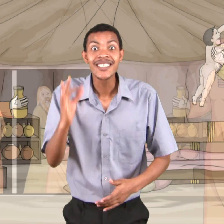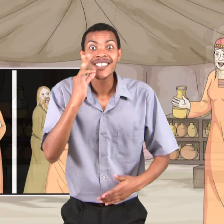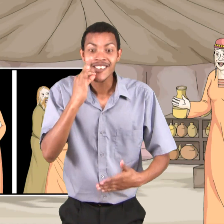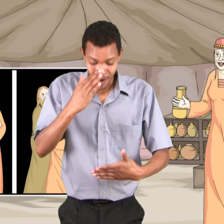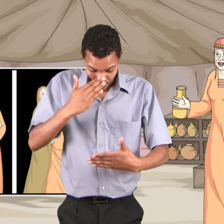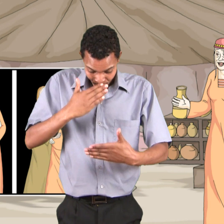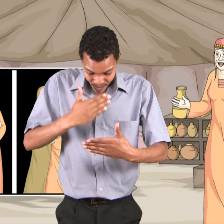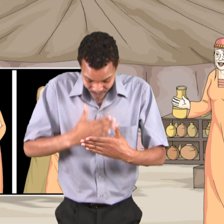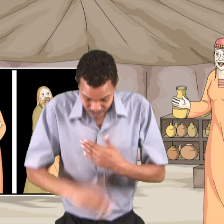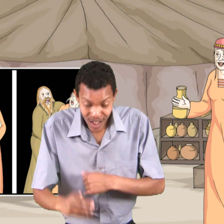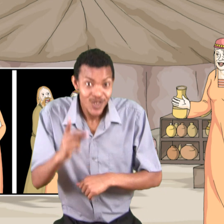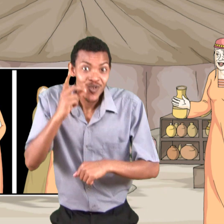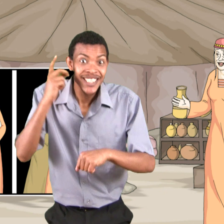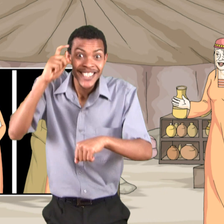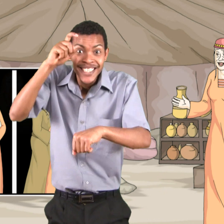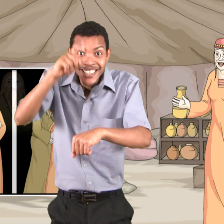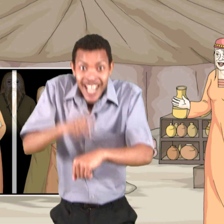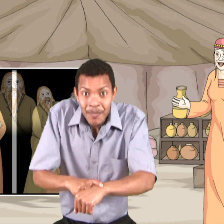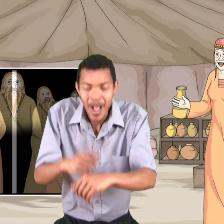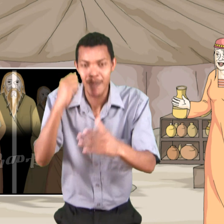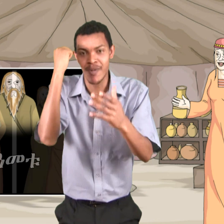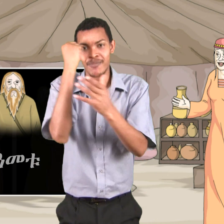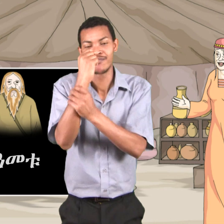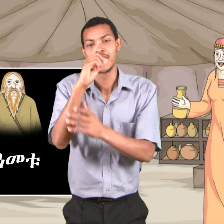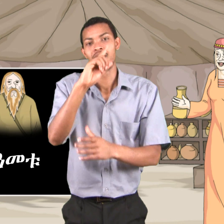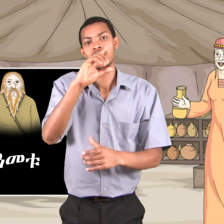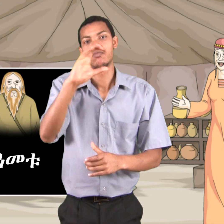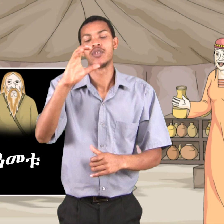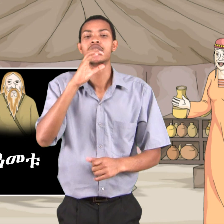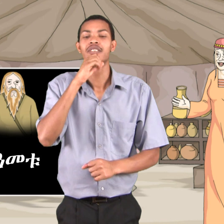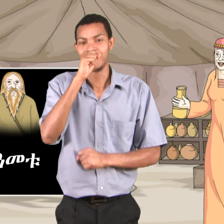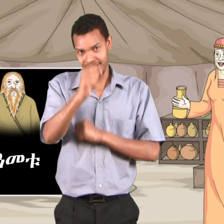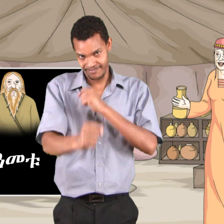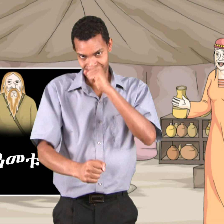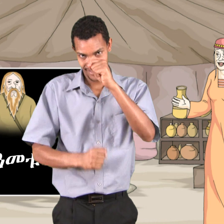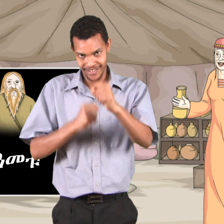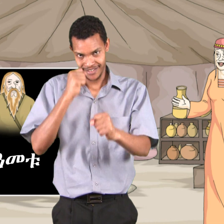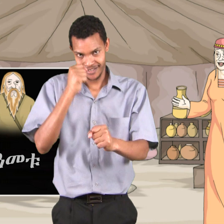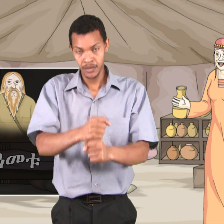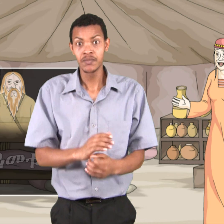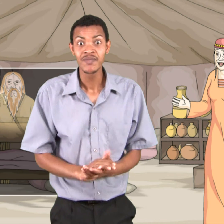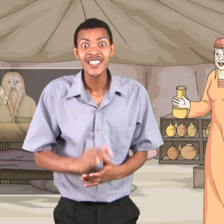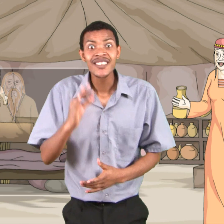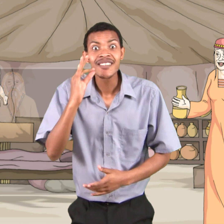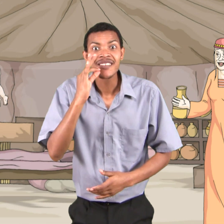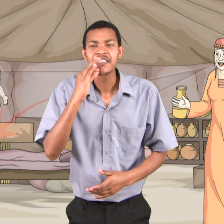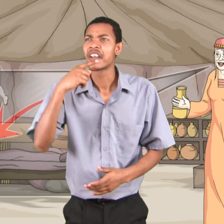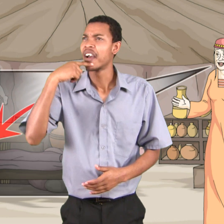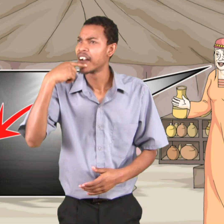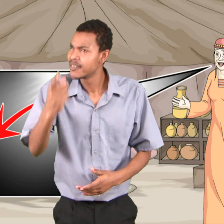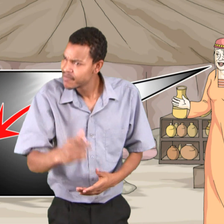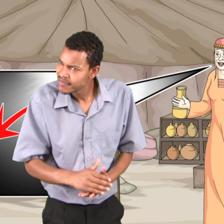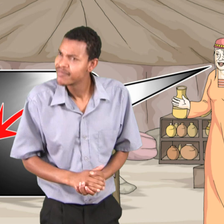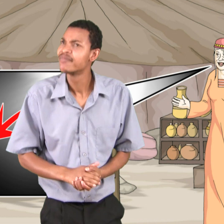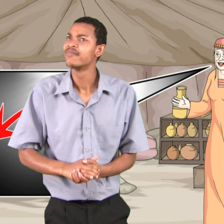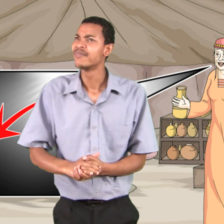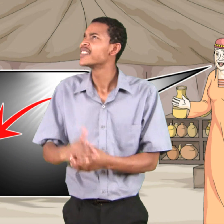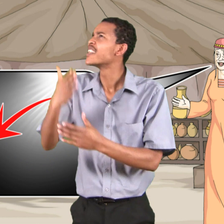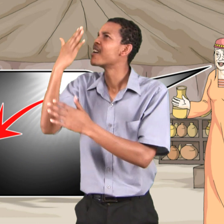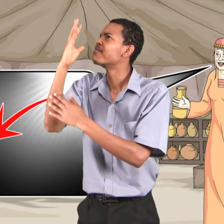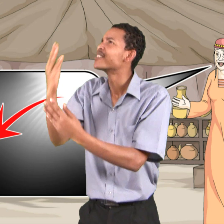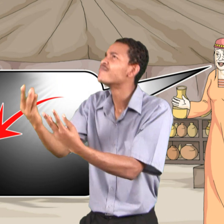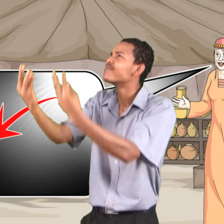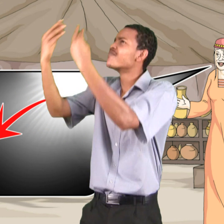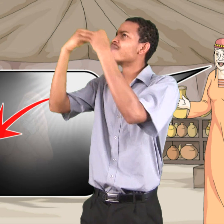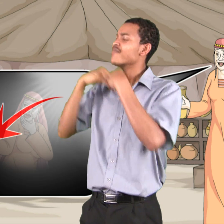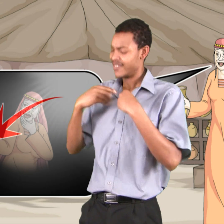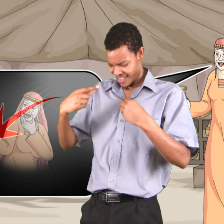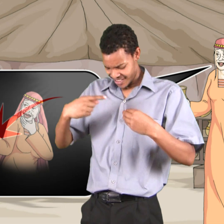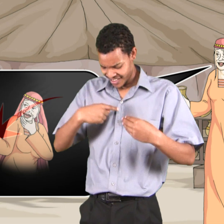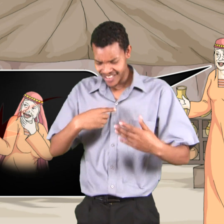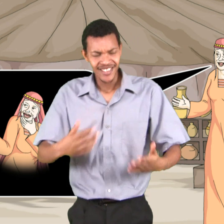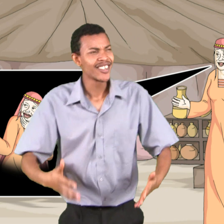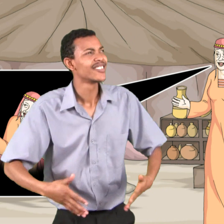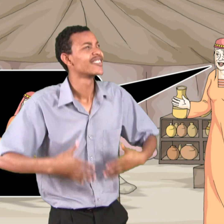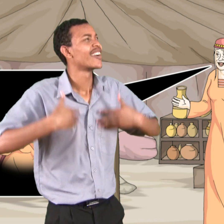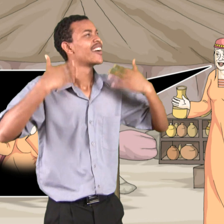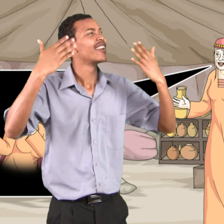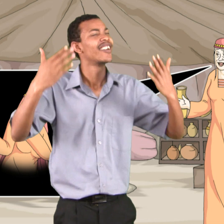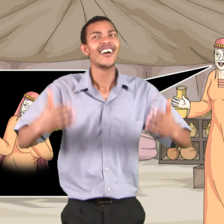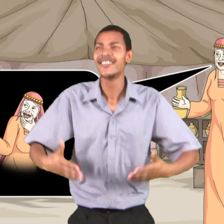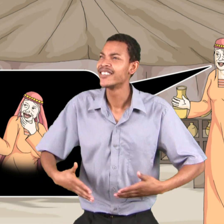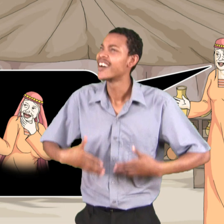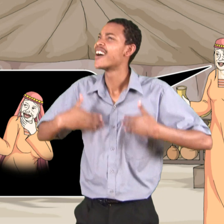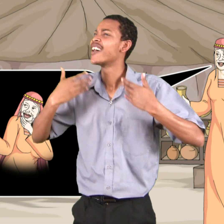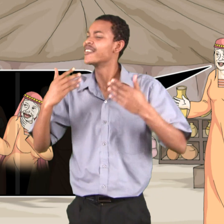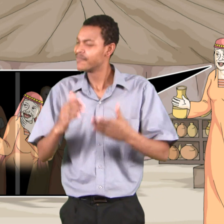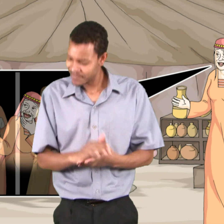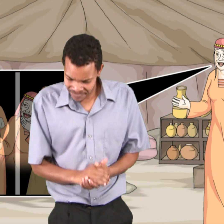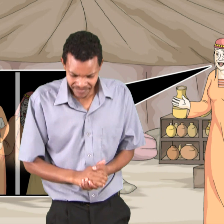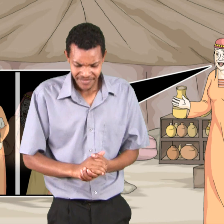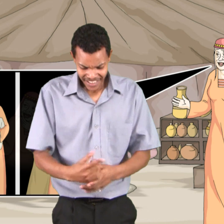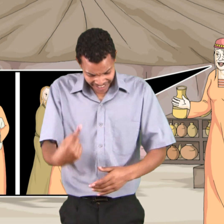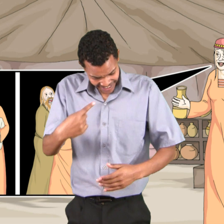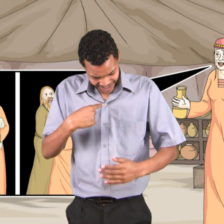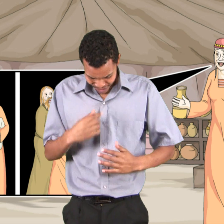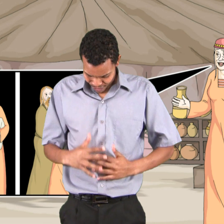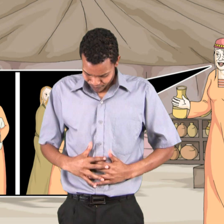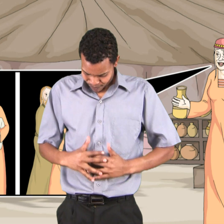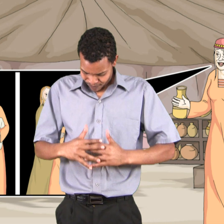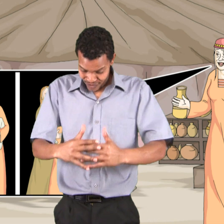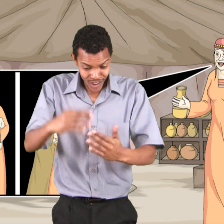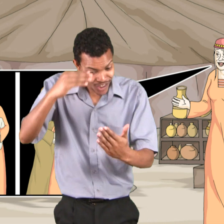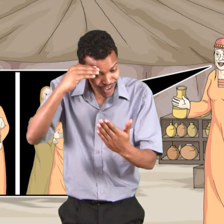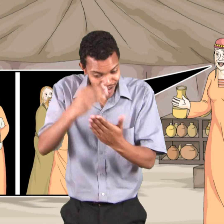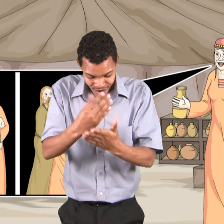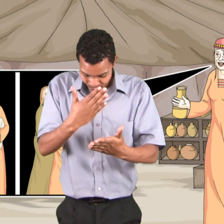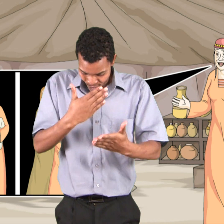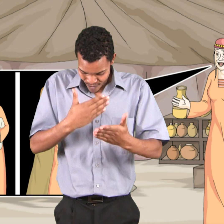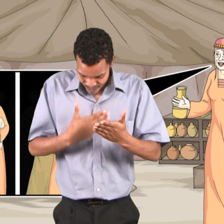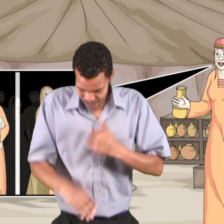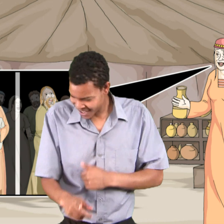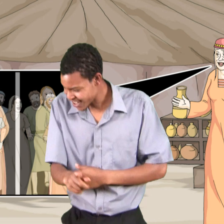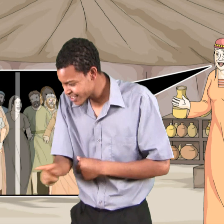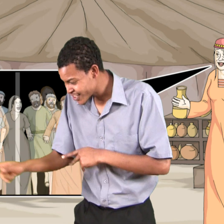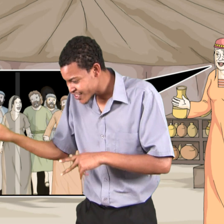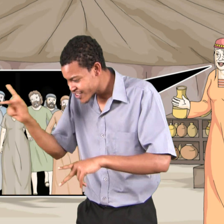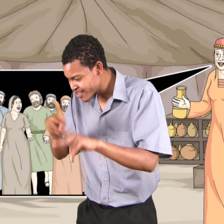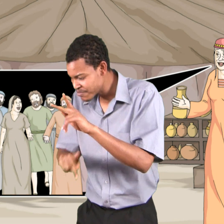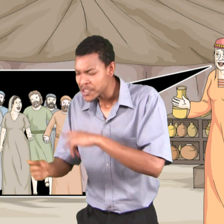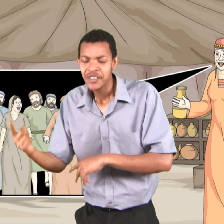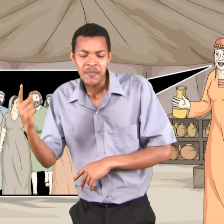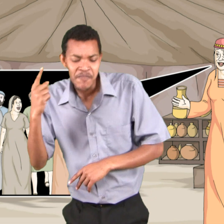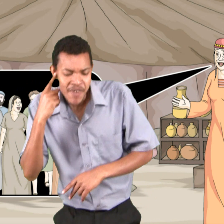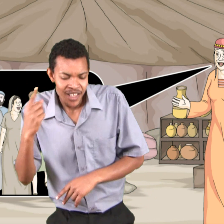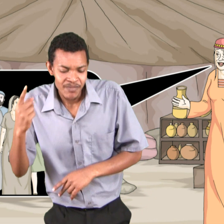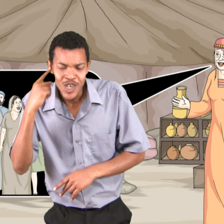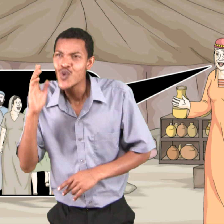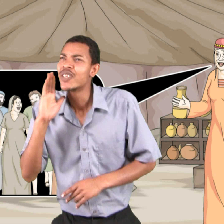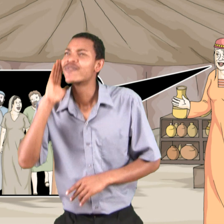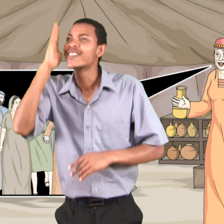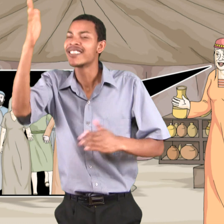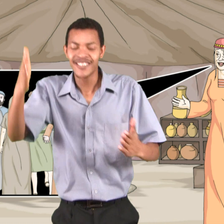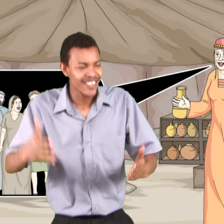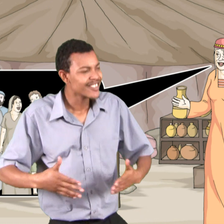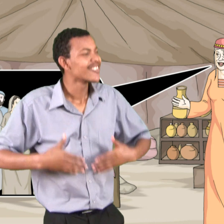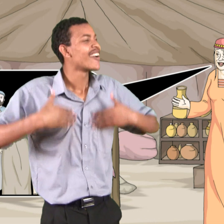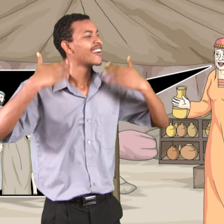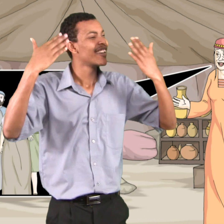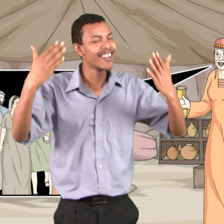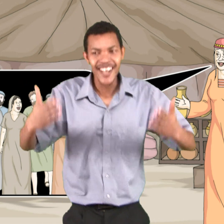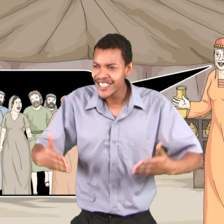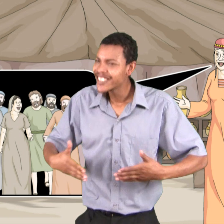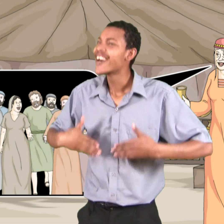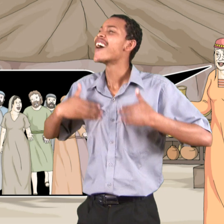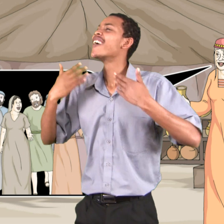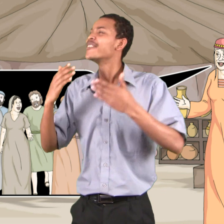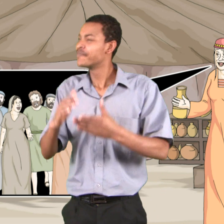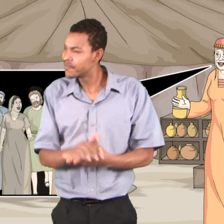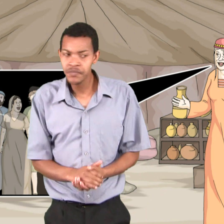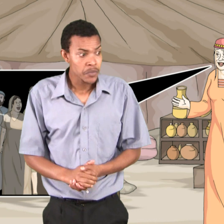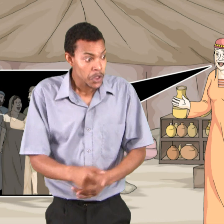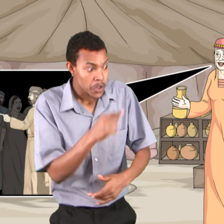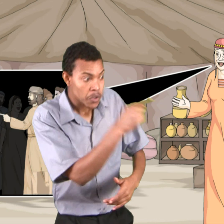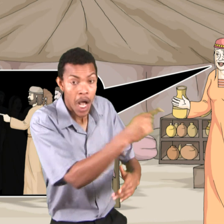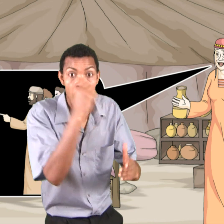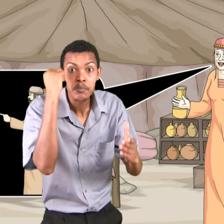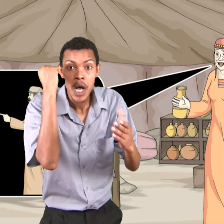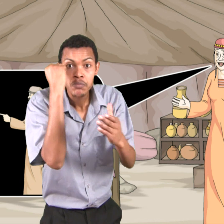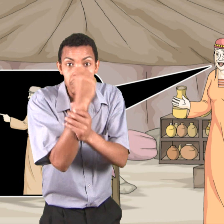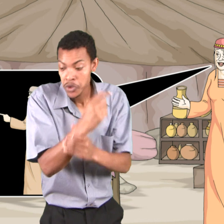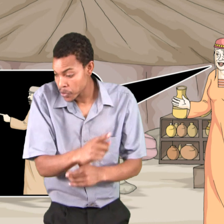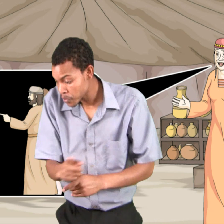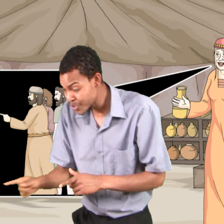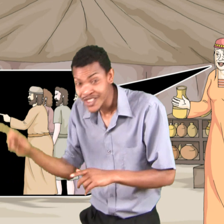Abraham was a hundred years old when his son Isaac was born to him. Then Sarah said, “God has made me laugh, and everyone who hears of this will laugh with me.”